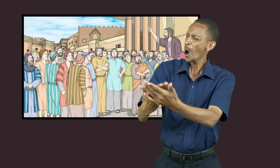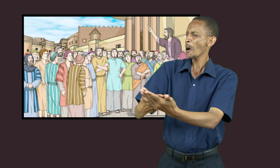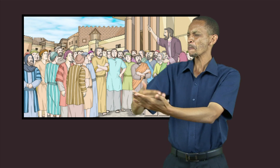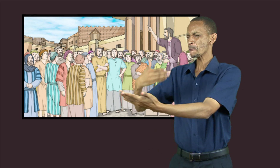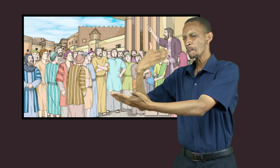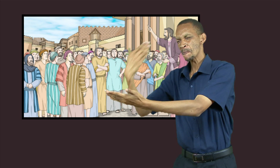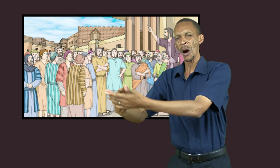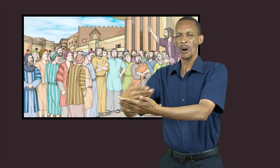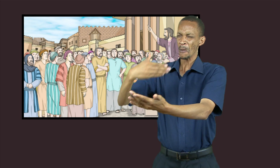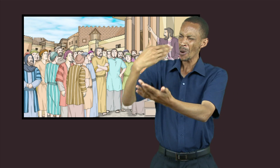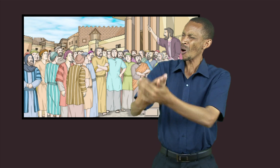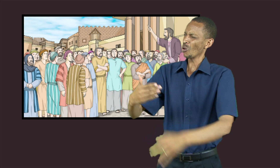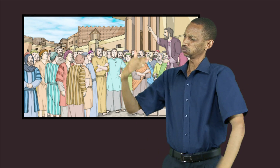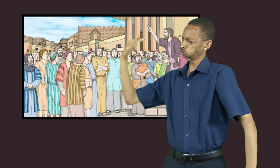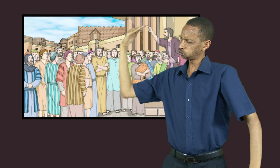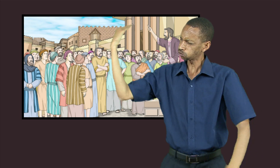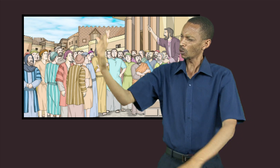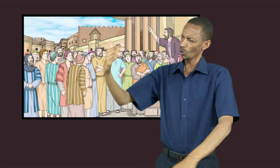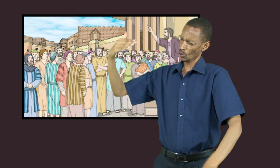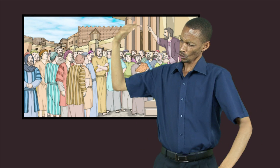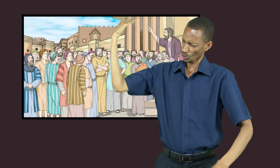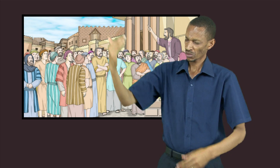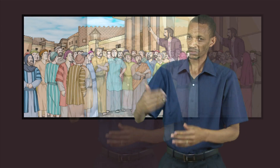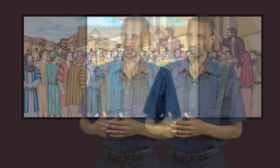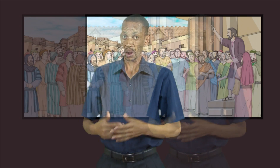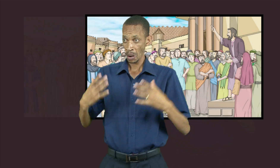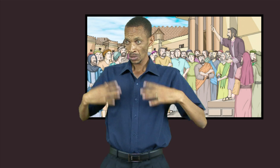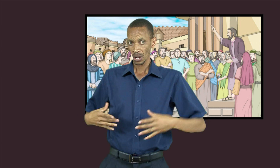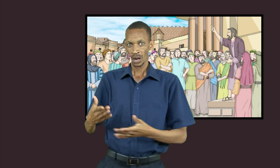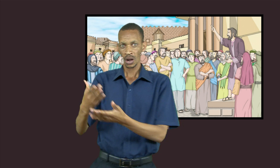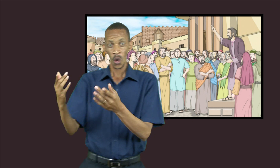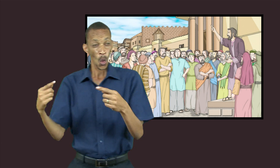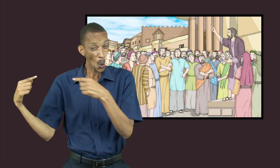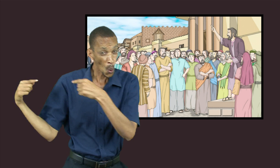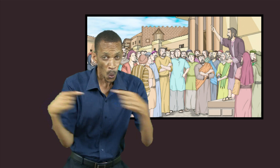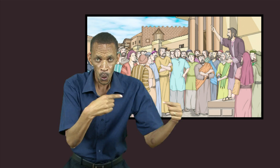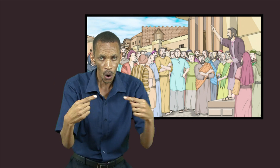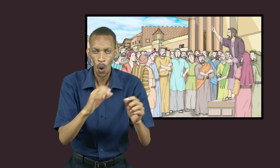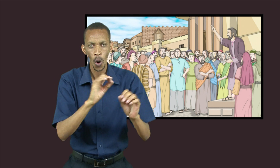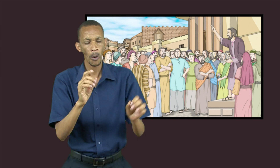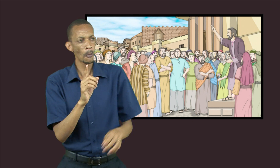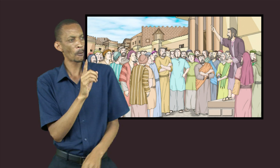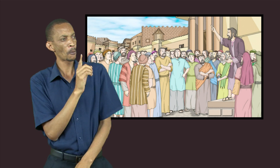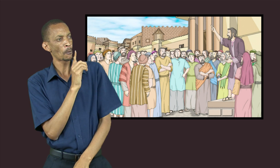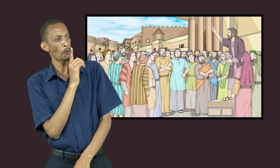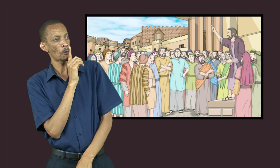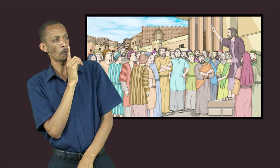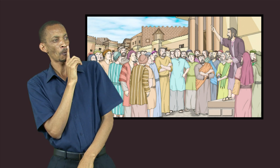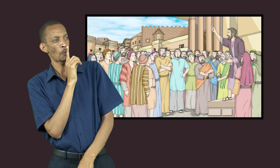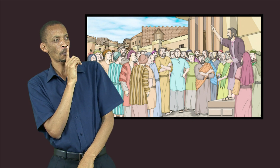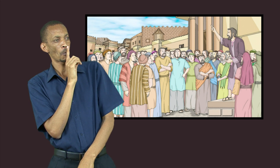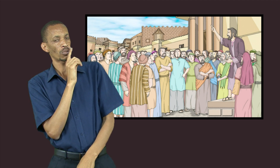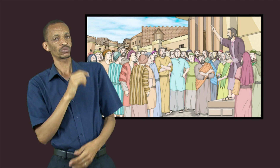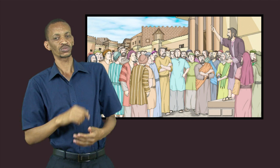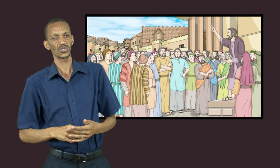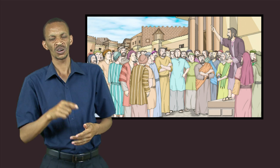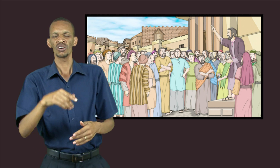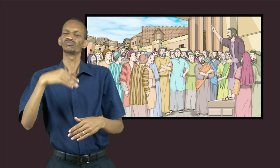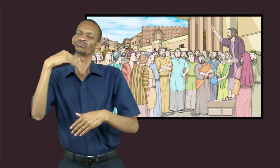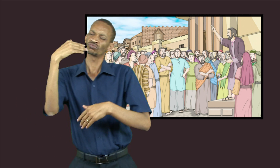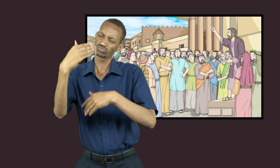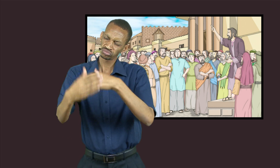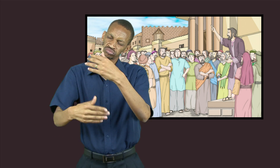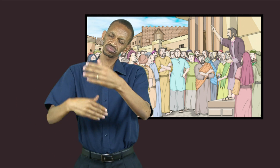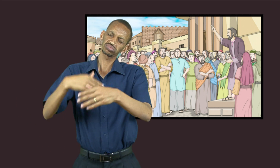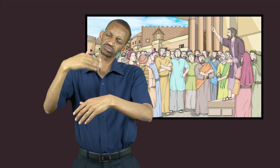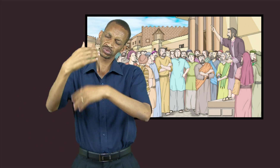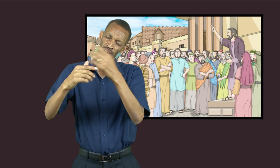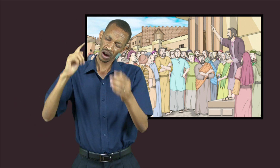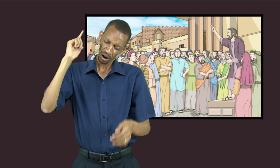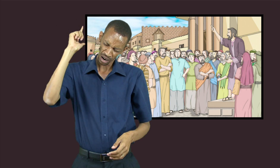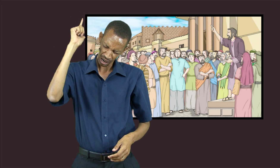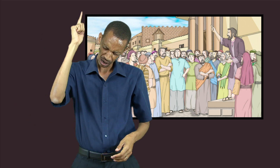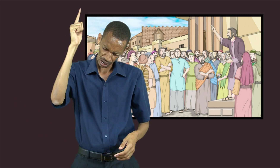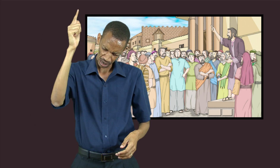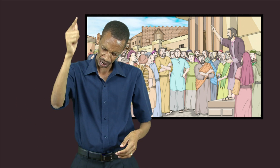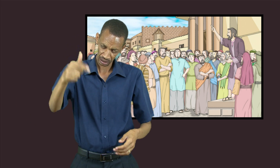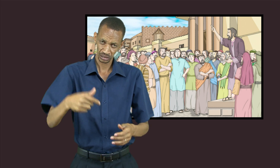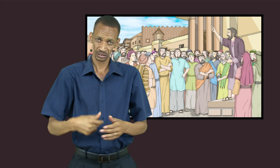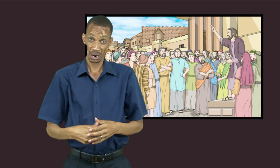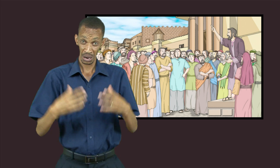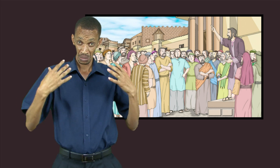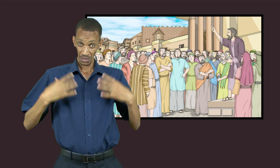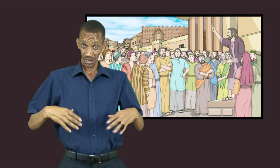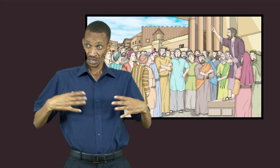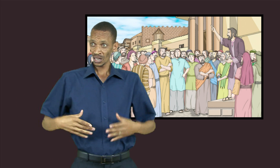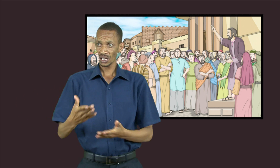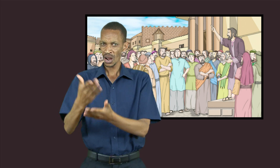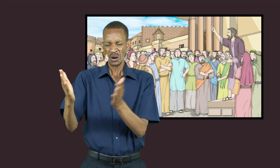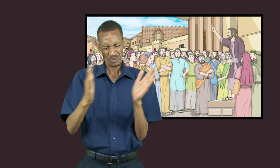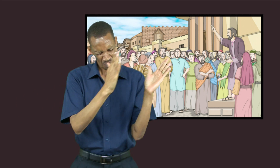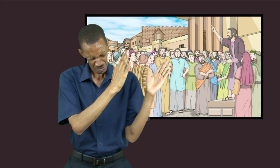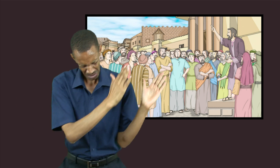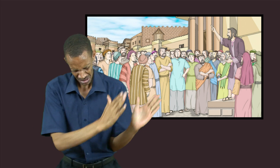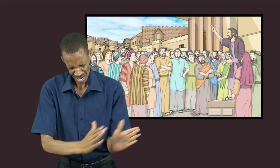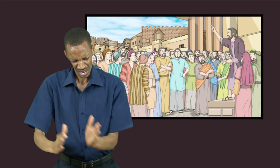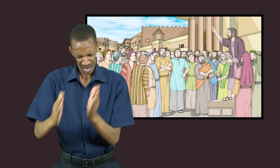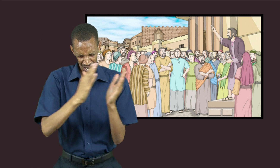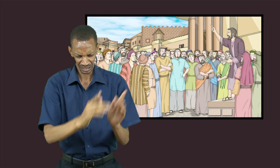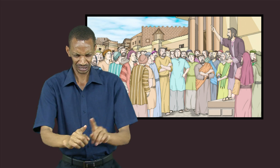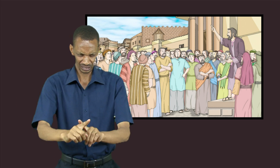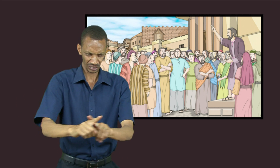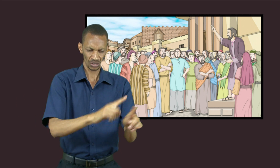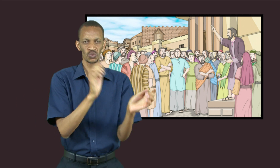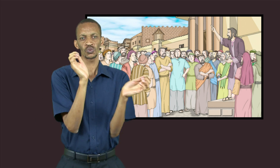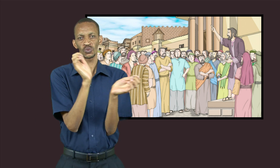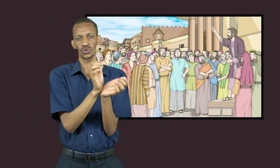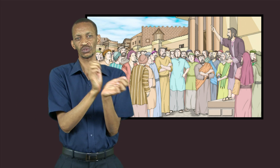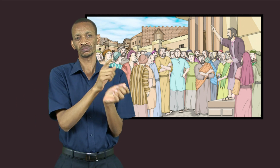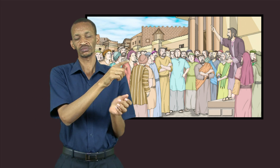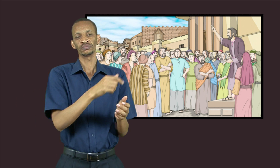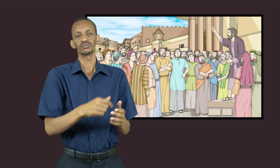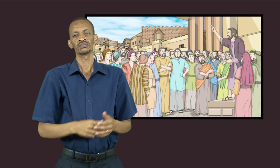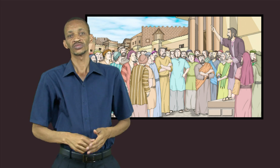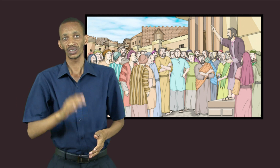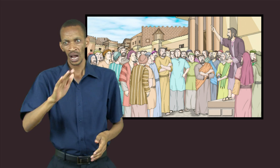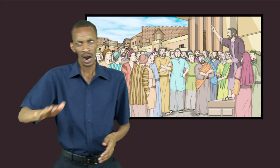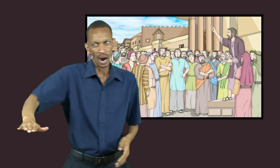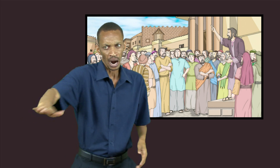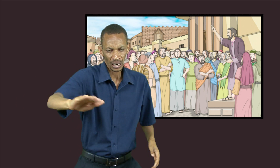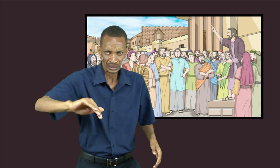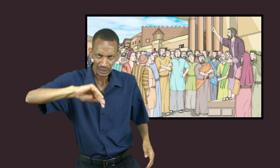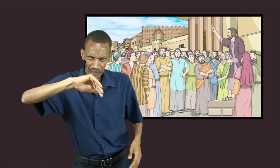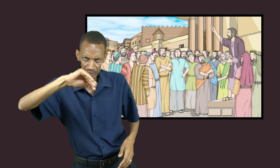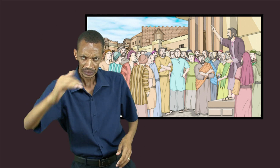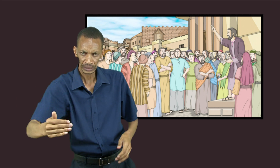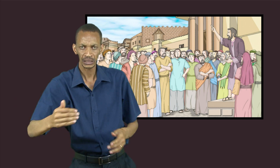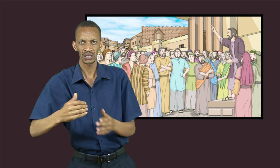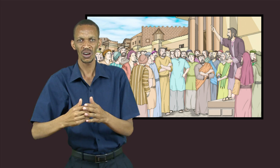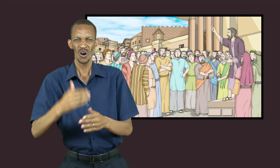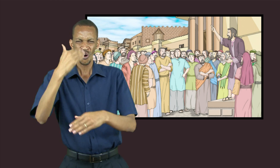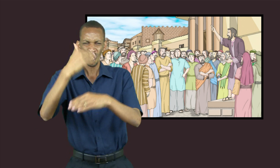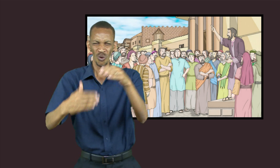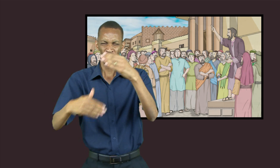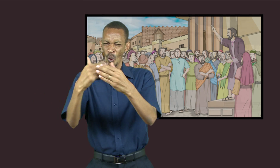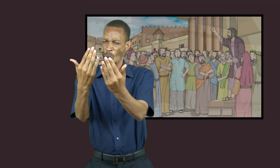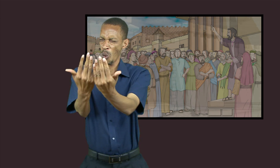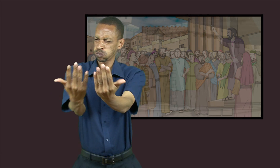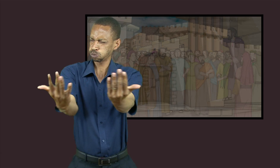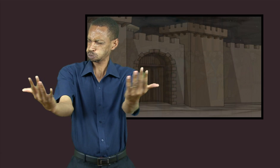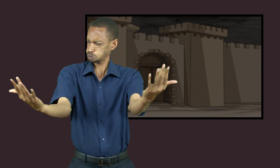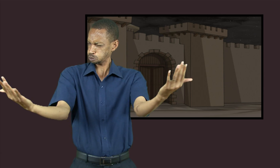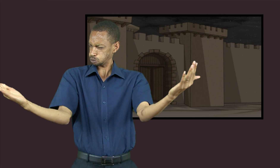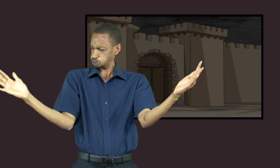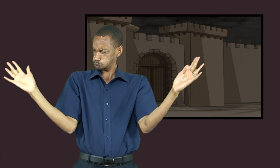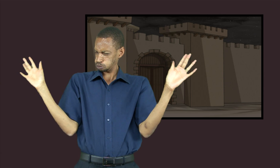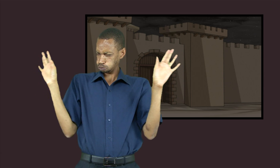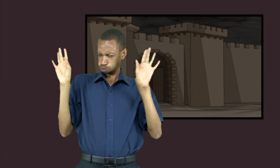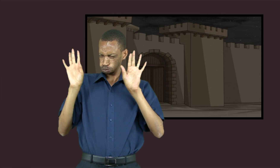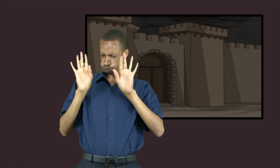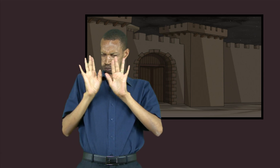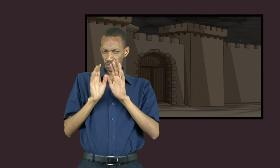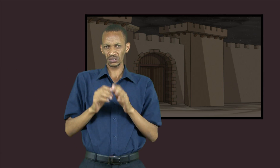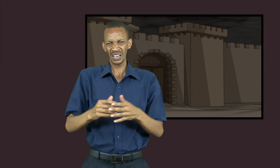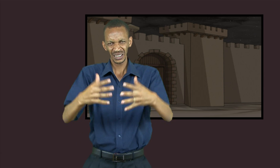After many days had passed, the Jews conspired to kill him, but Saul learned of their plot.